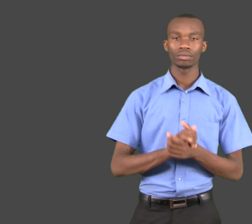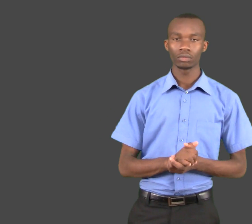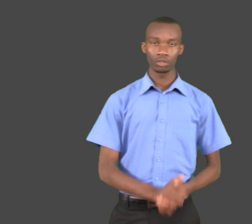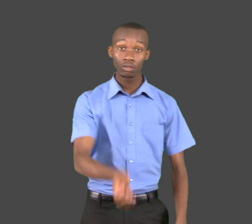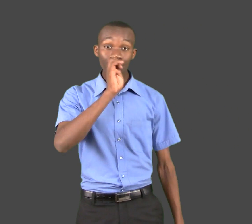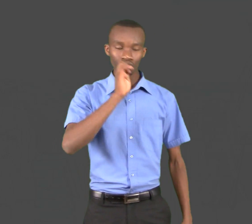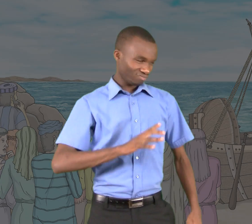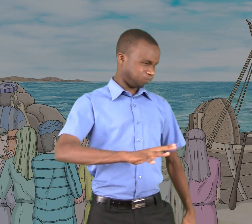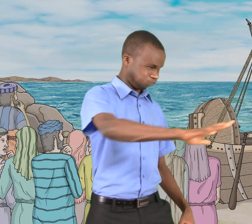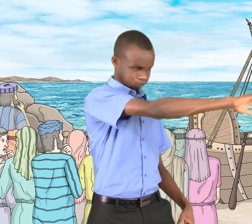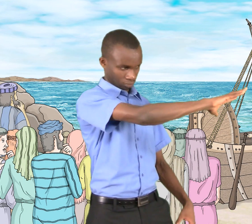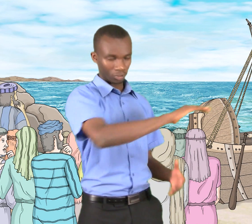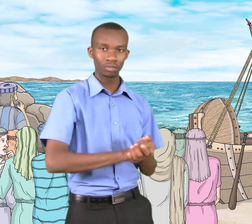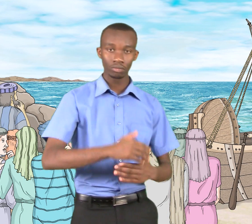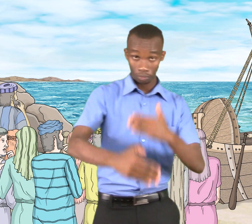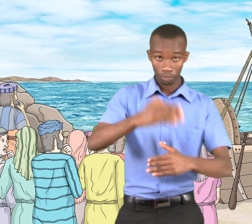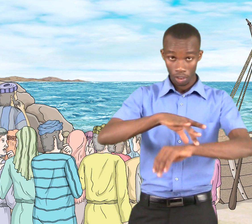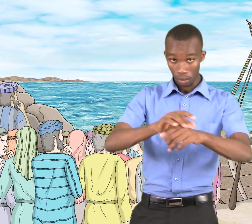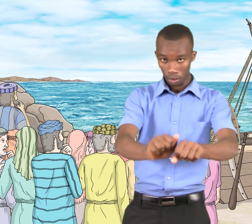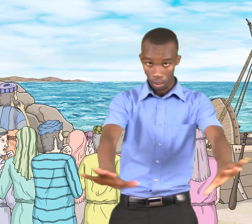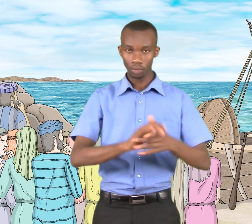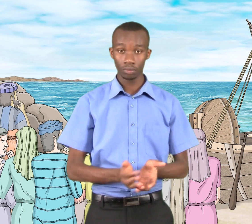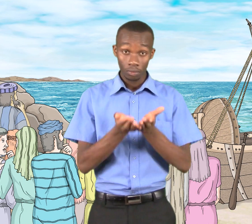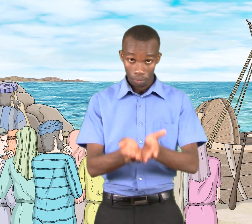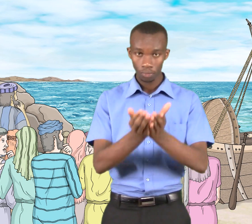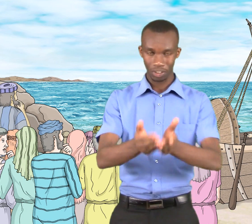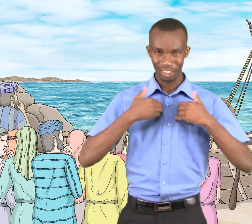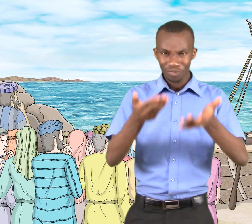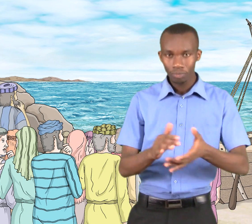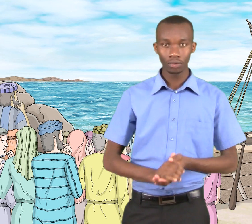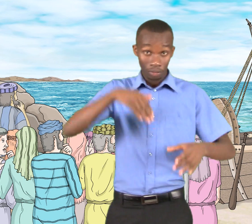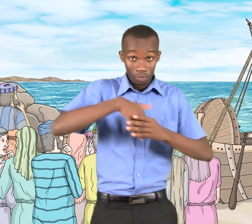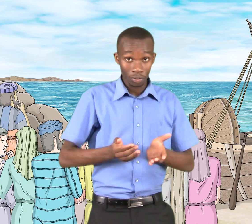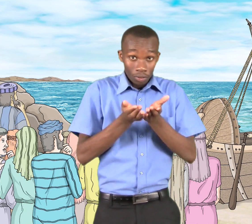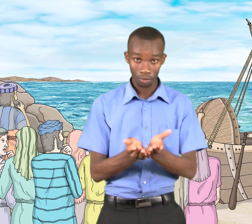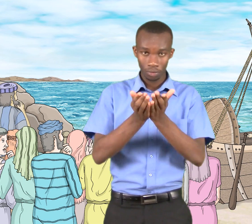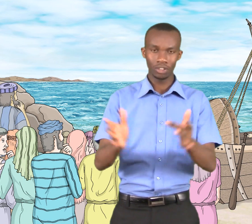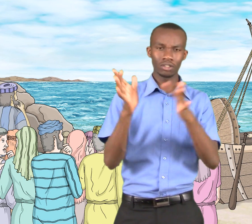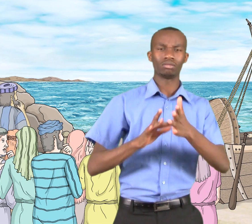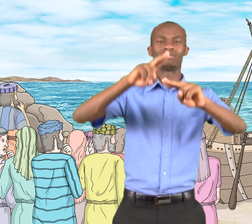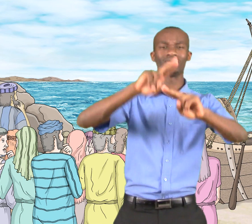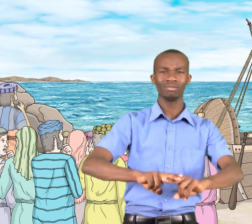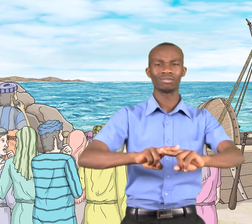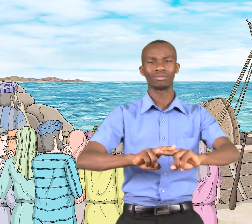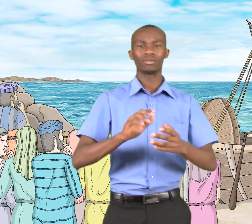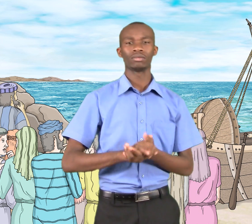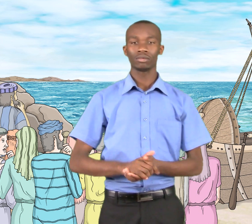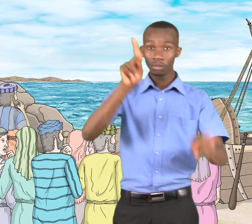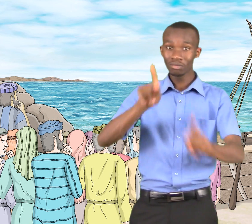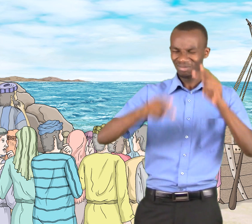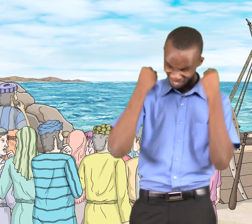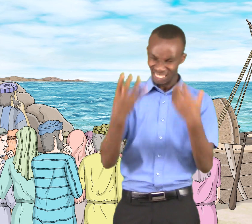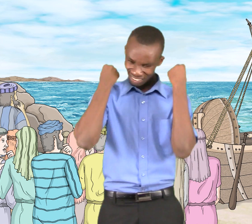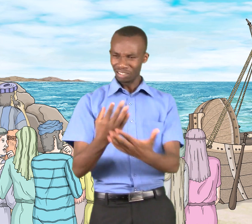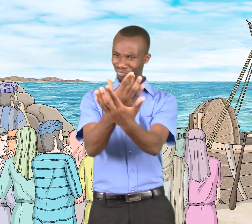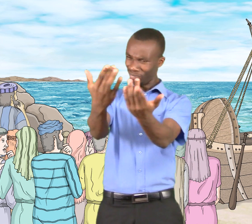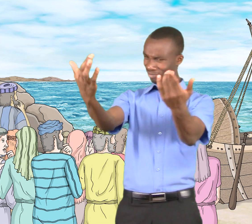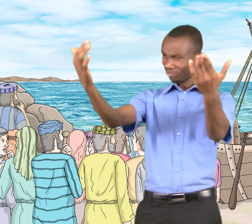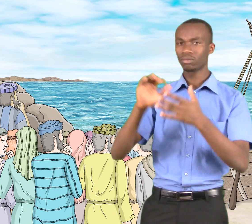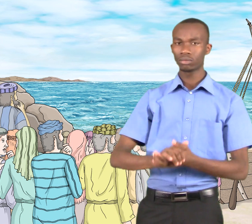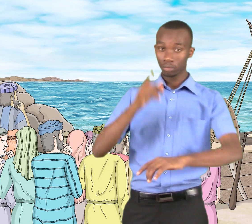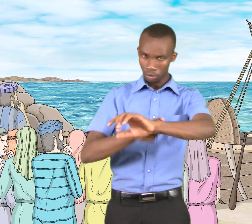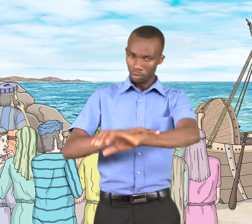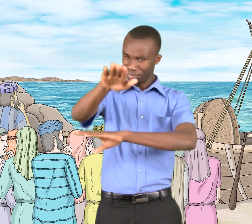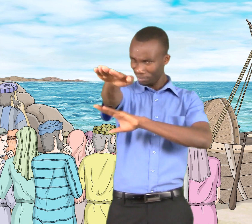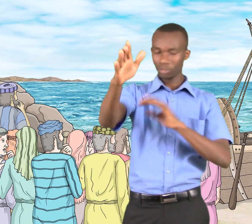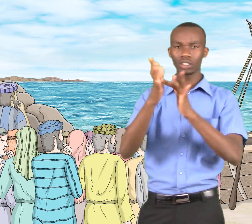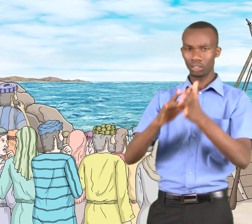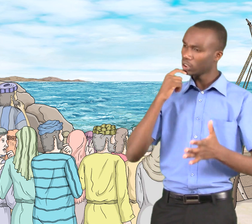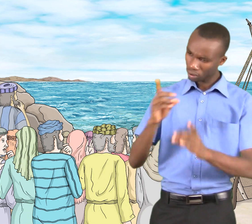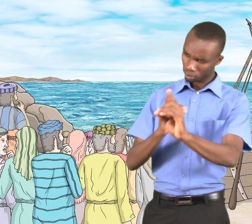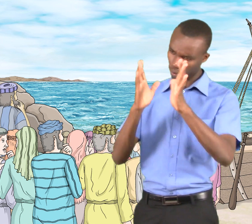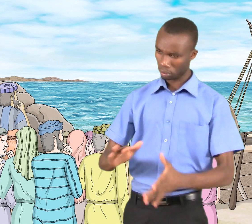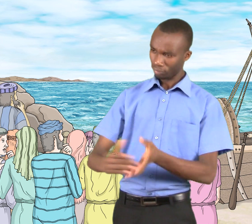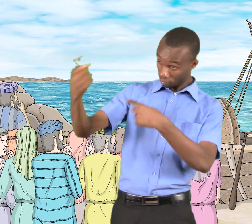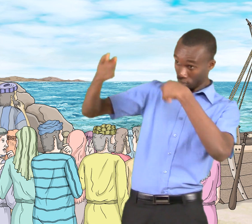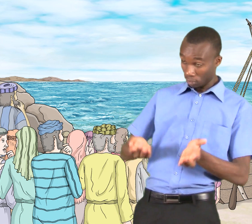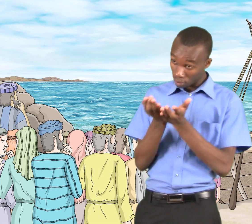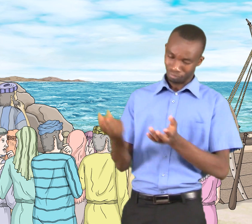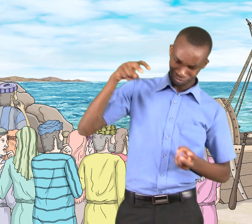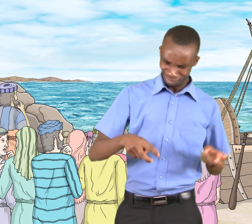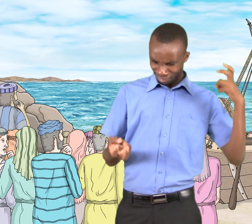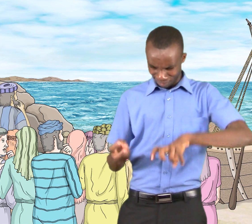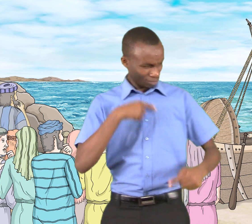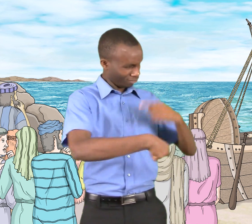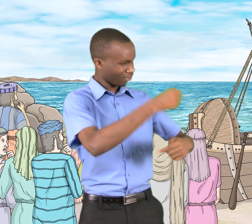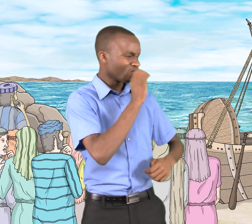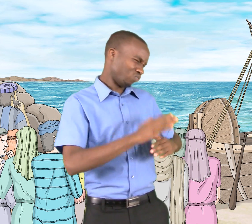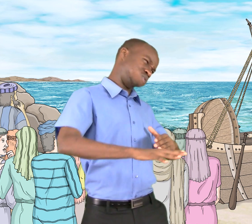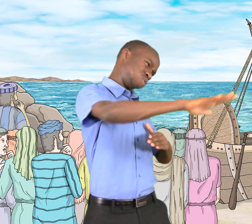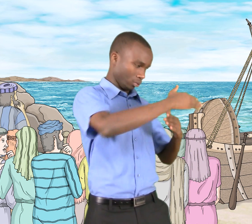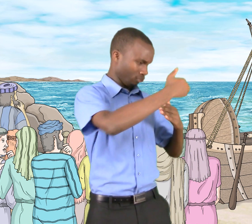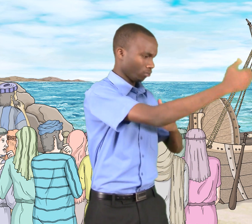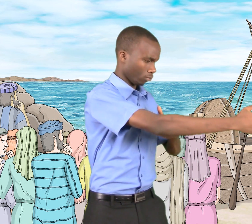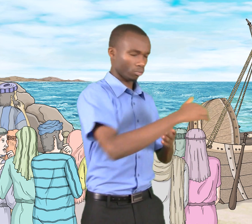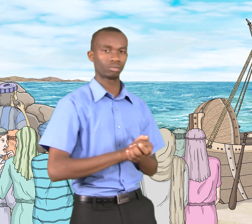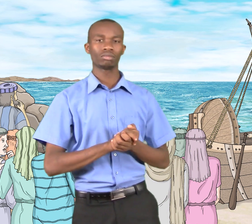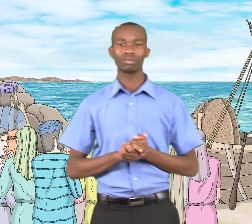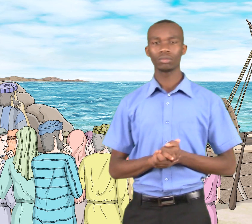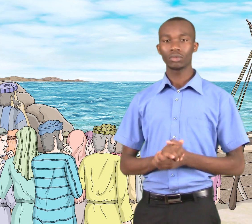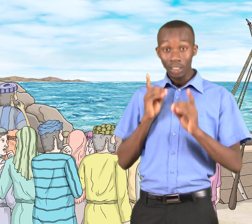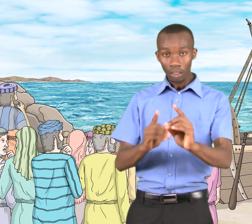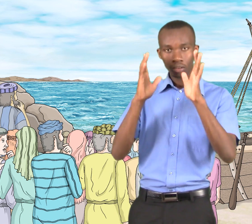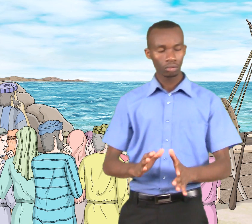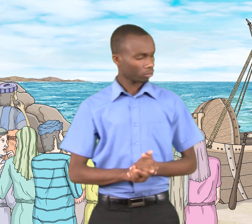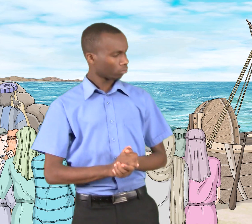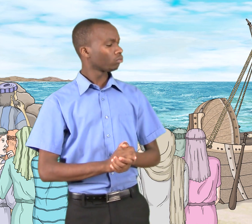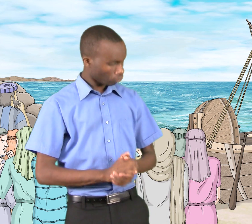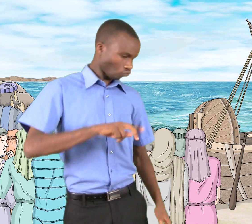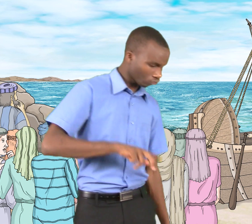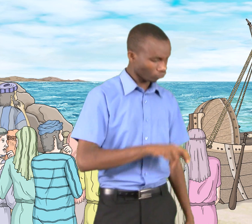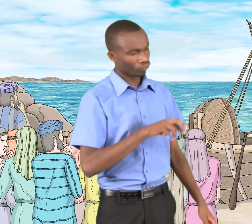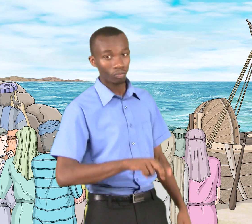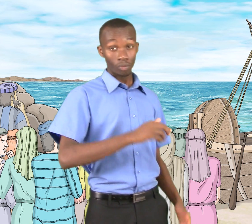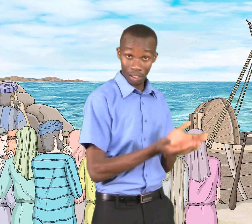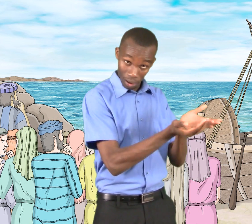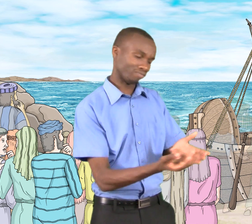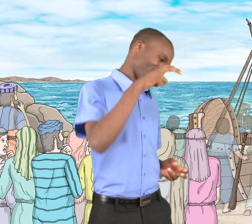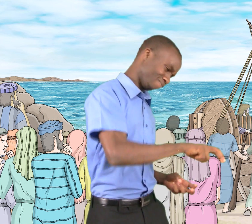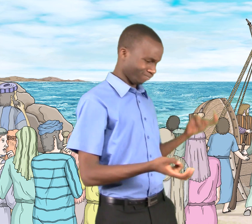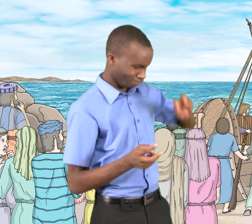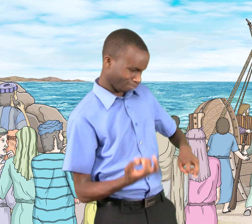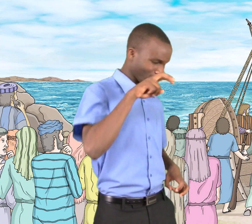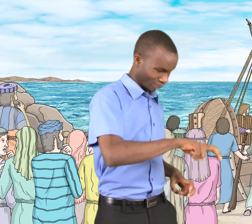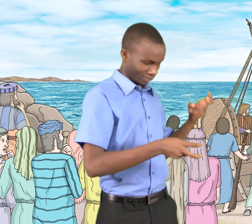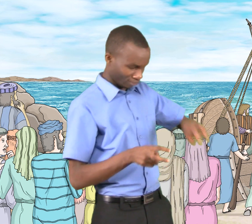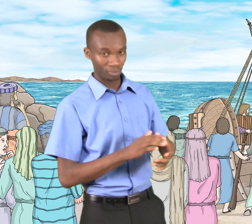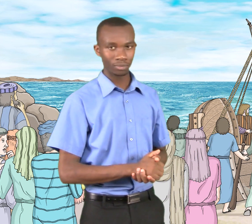When that evening came, He said to His disciples, “Let us cross to the other side.”